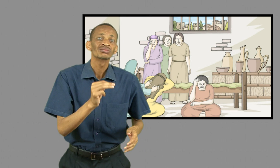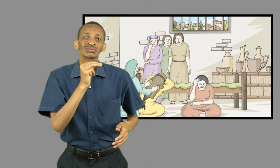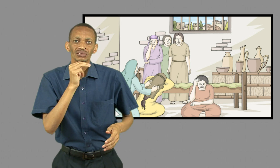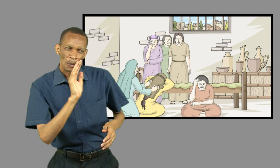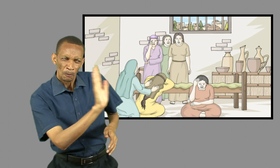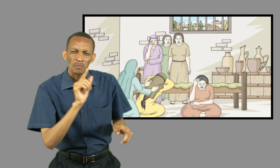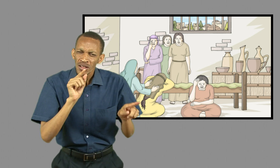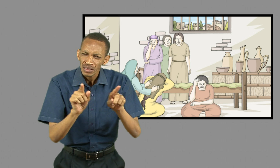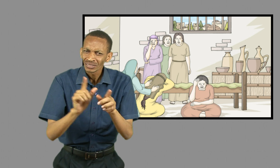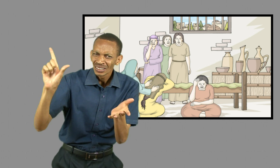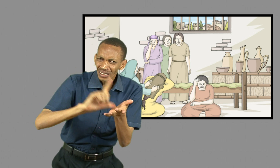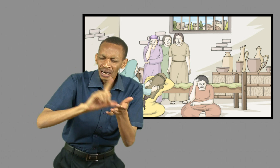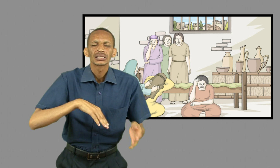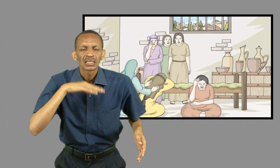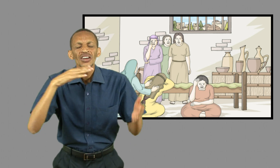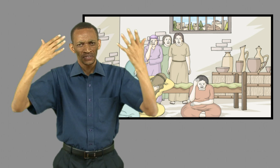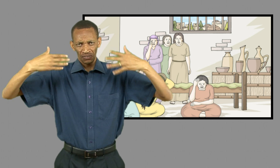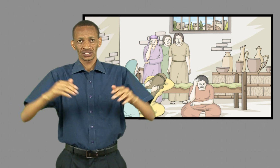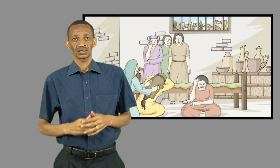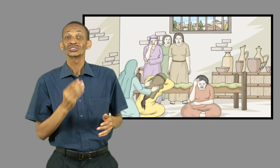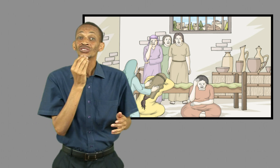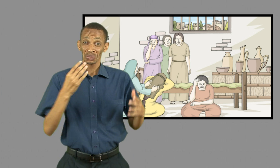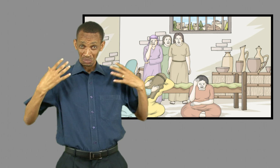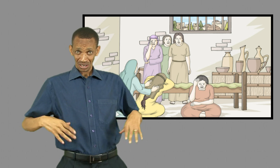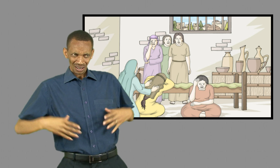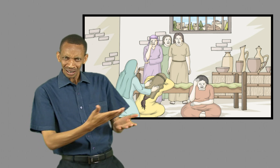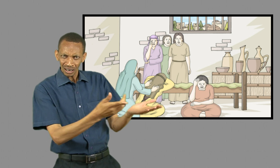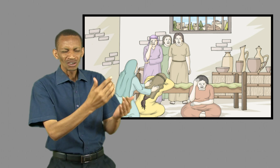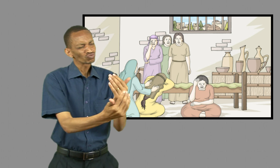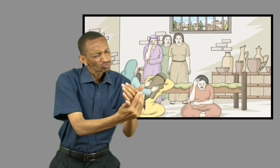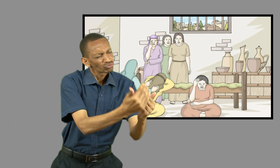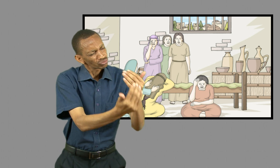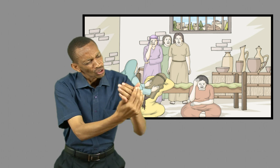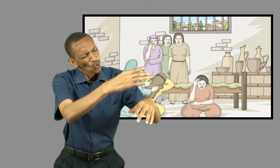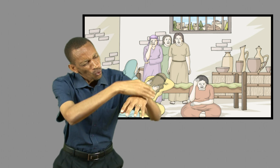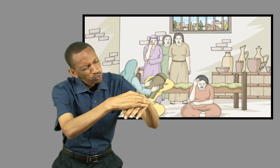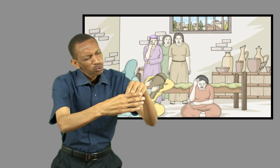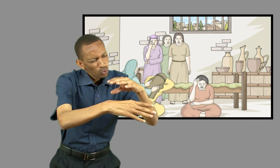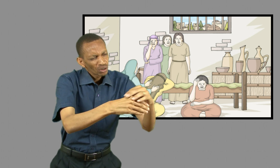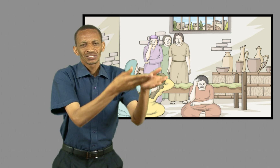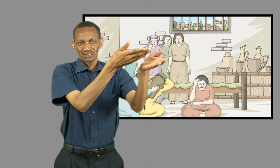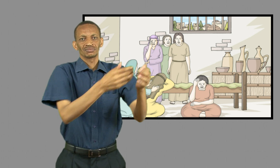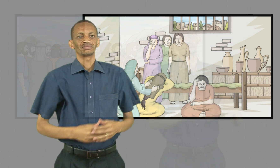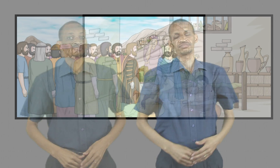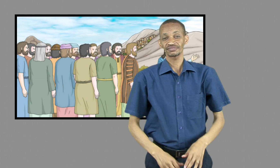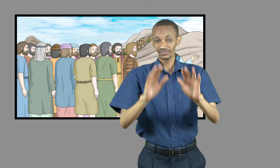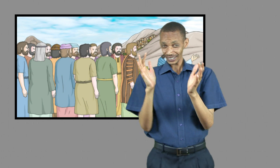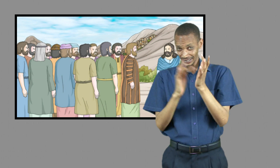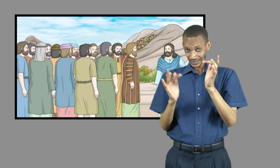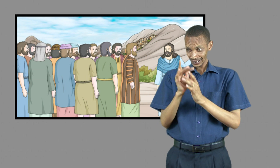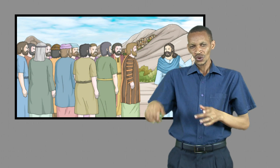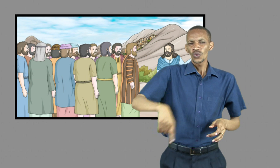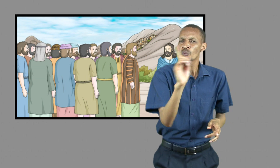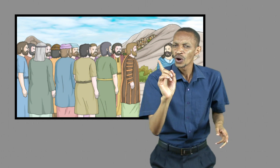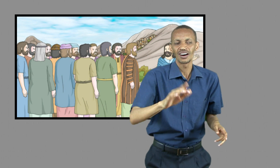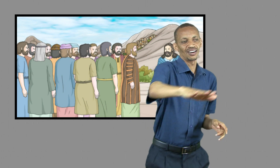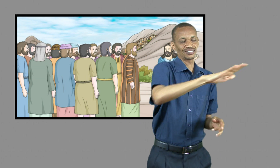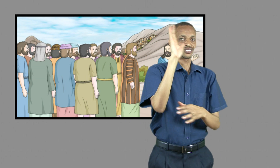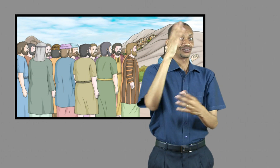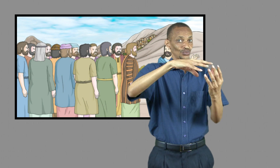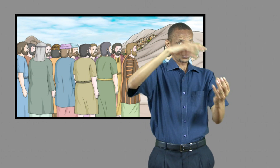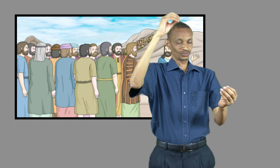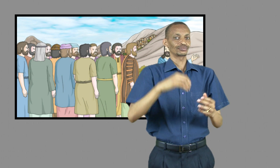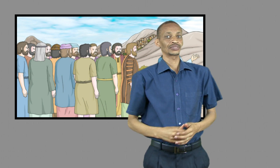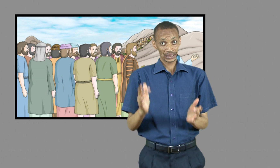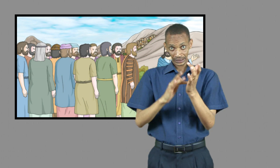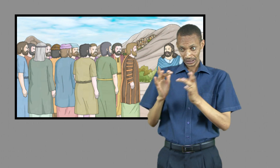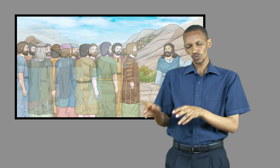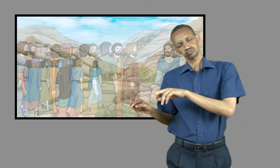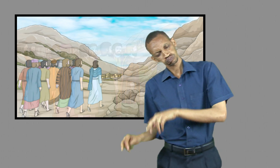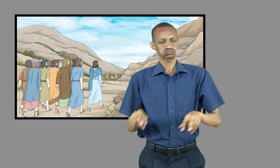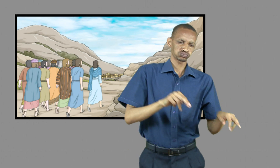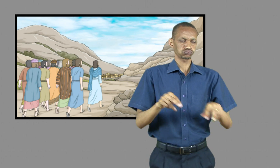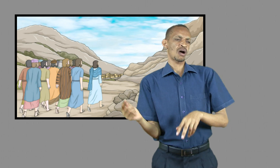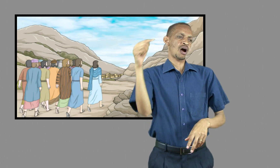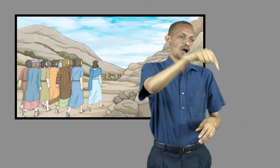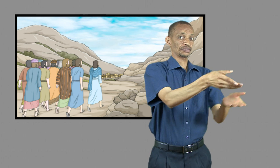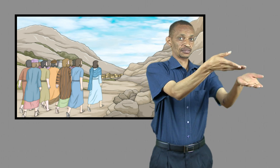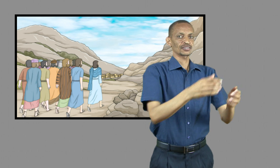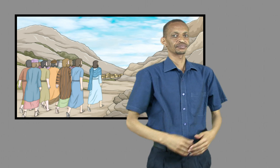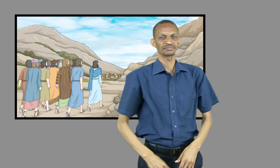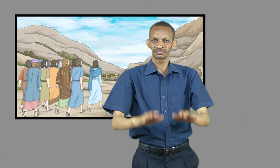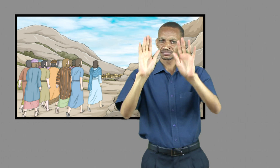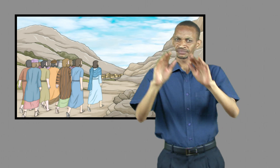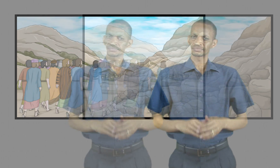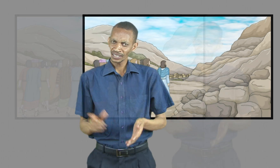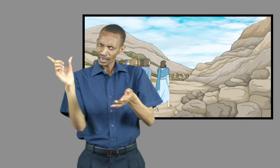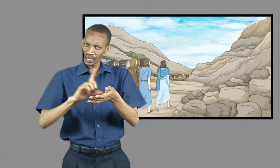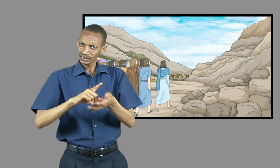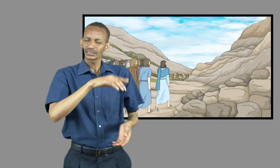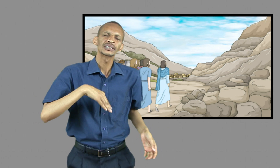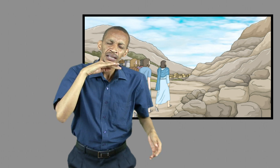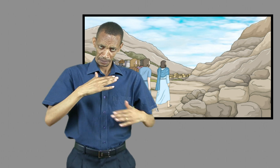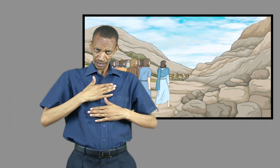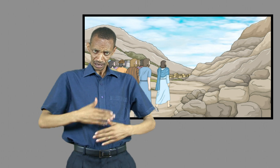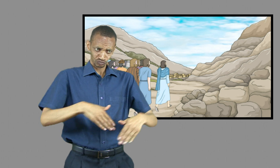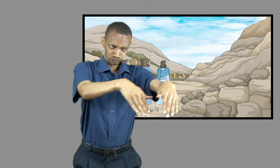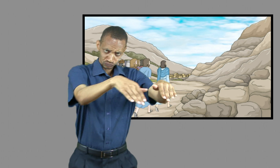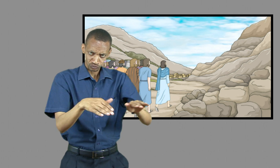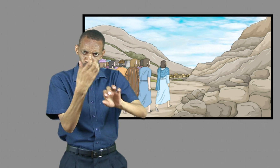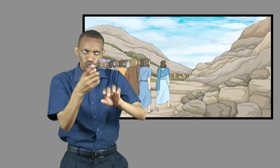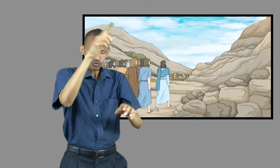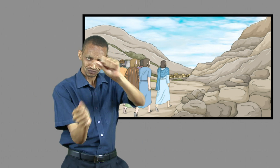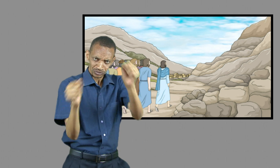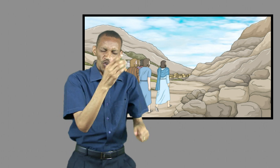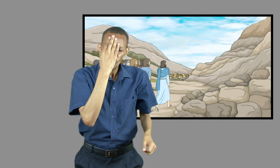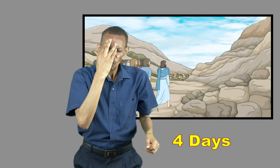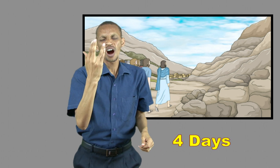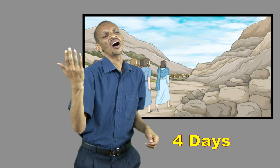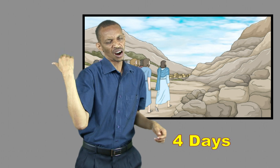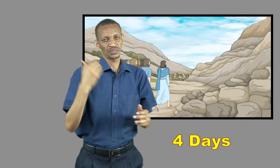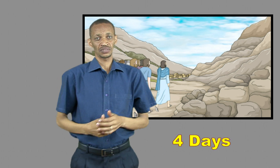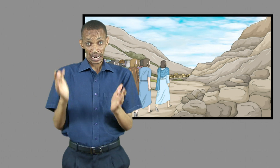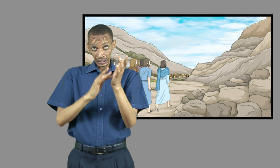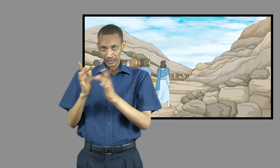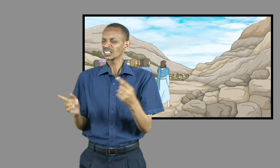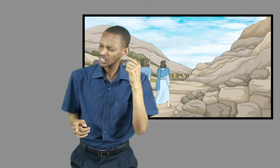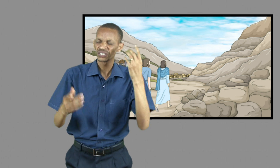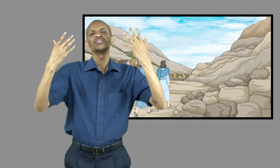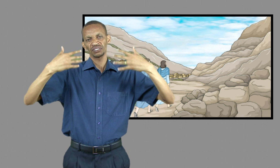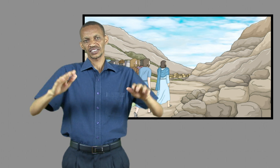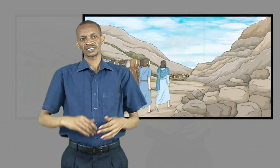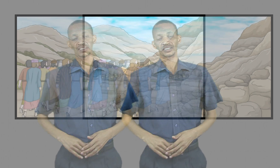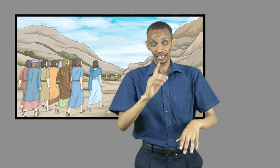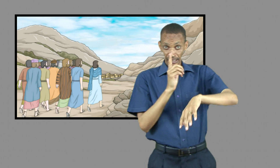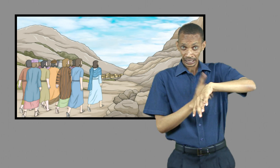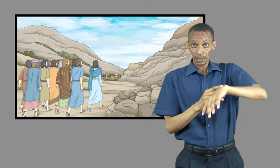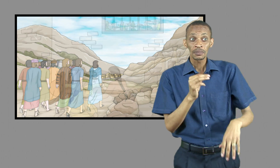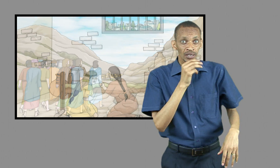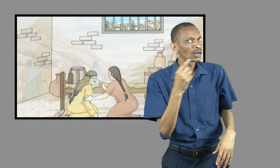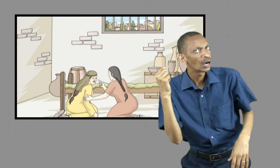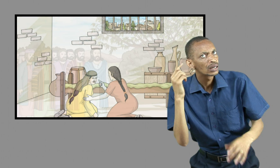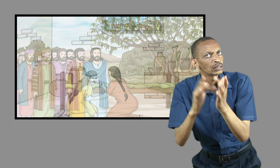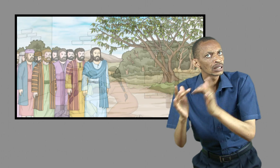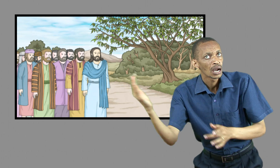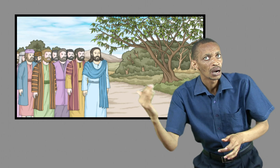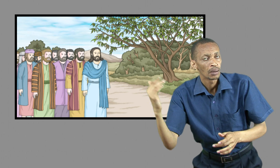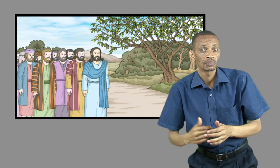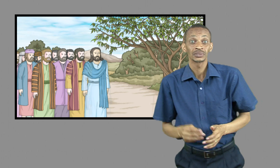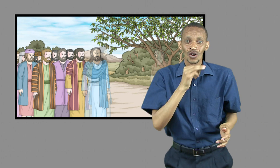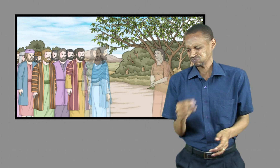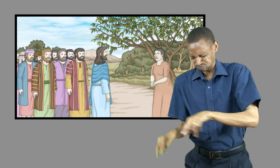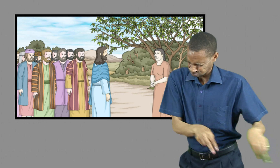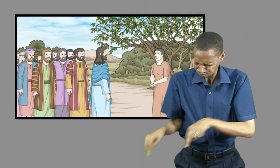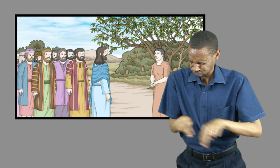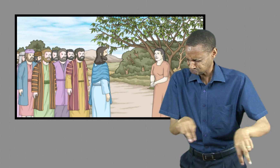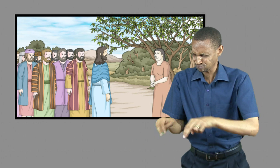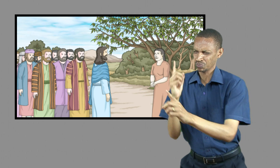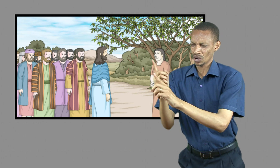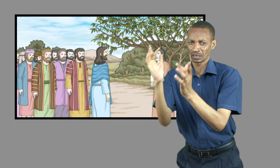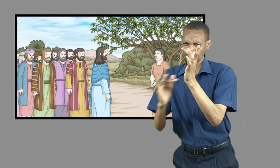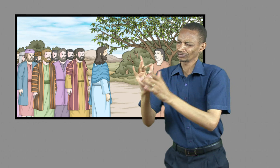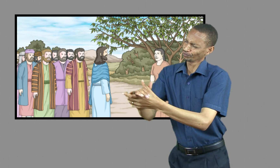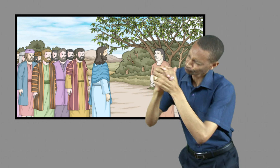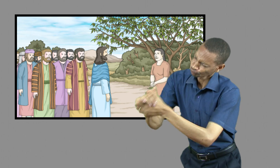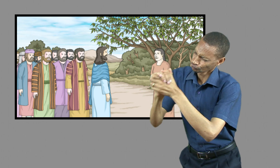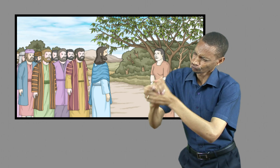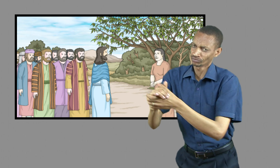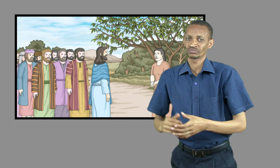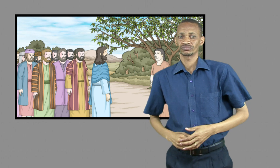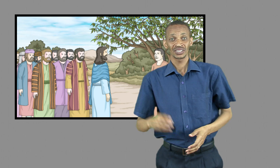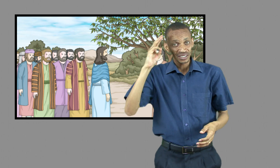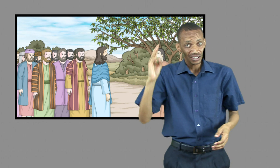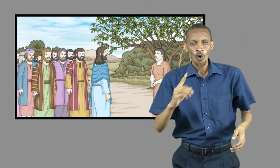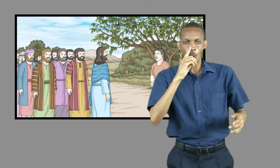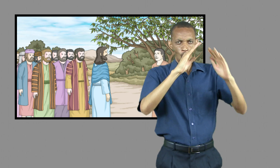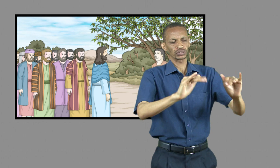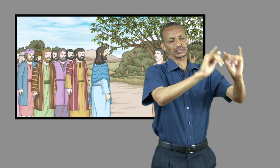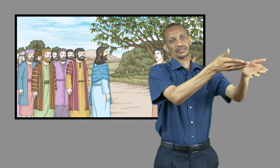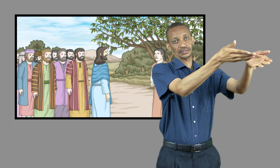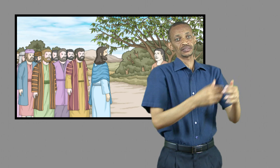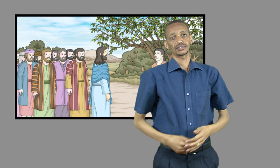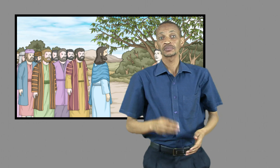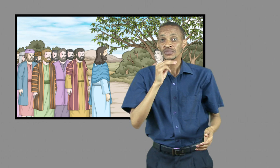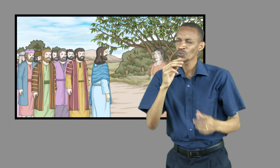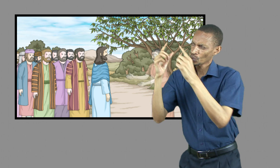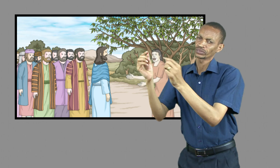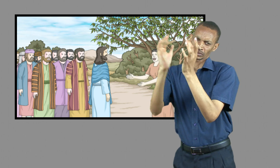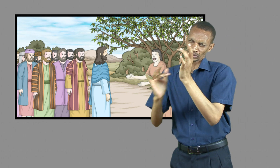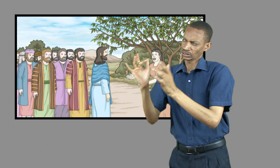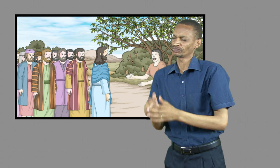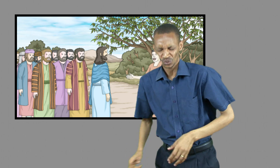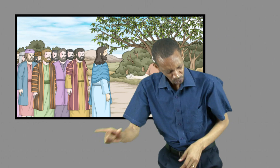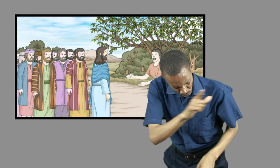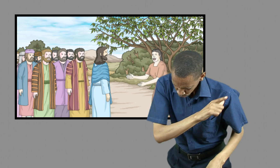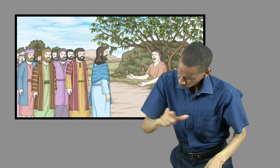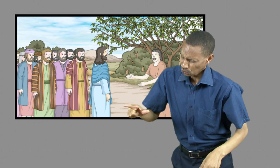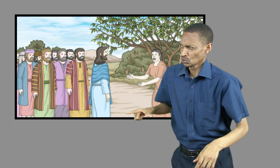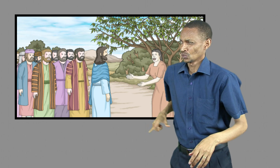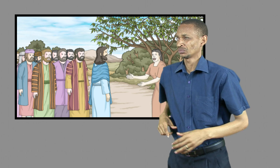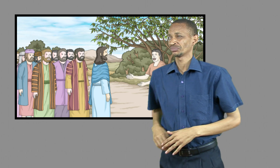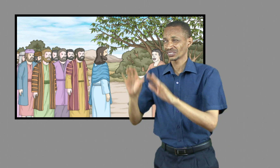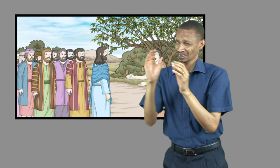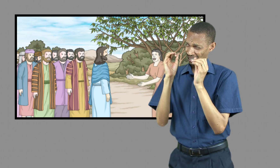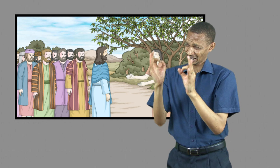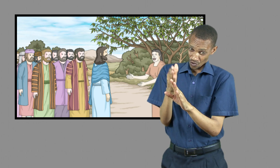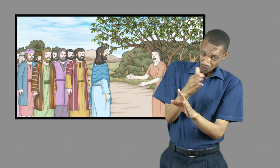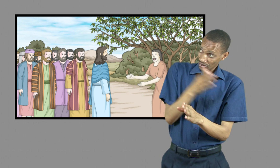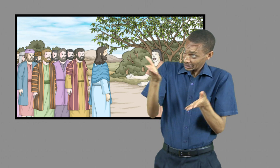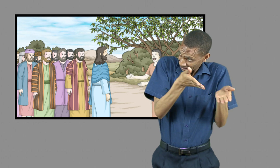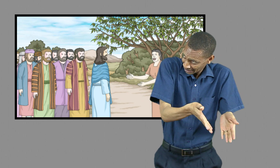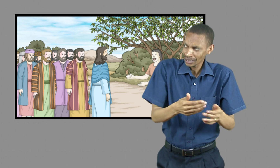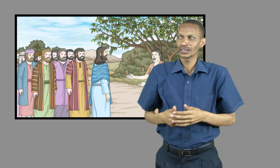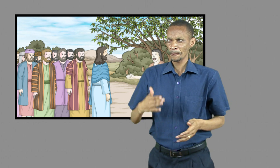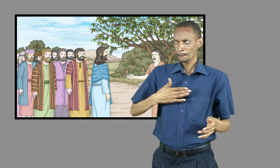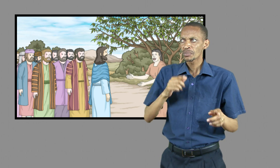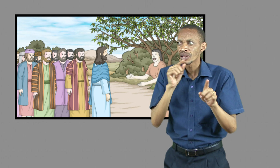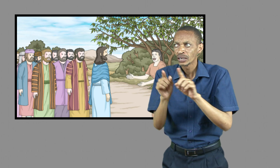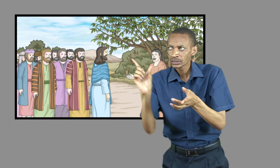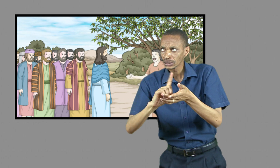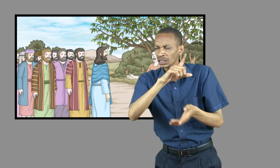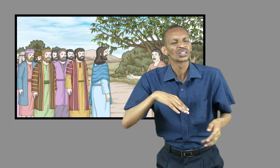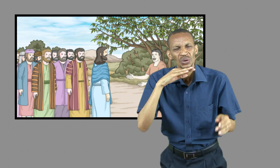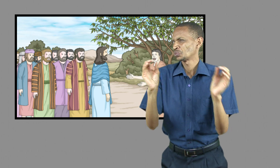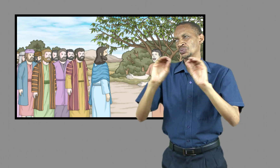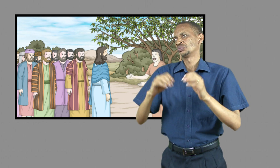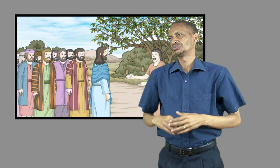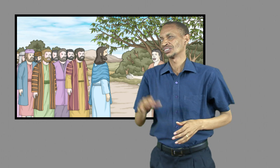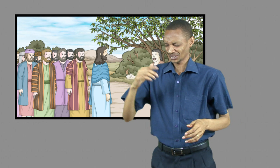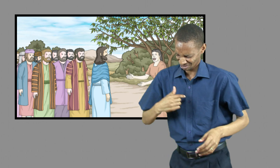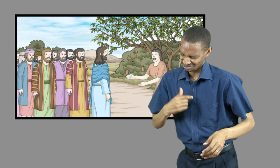So when Martha heard that Jesus was coming, she went out to meet Him; but Mary stayed at home. Martha said to Jesus, “Lord, if You had been here, my brother would not have died.